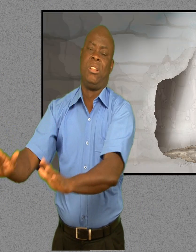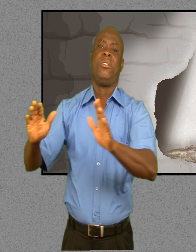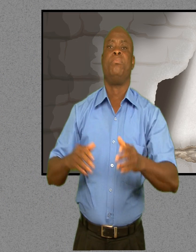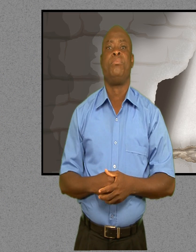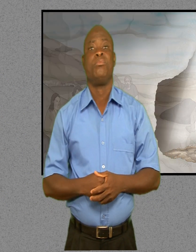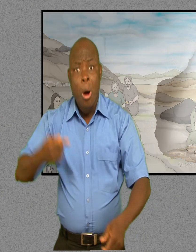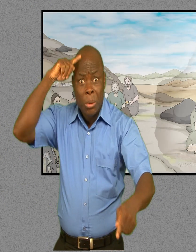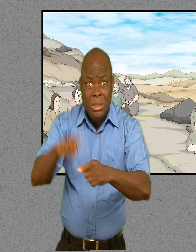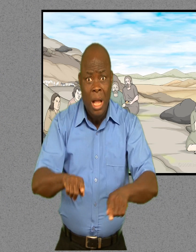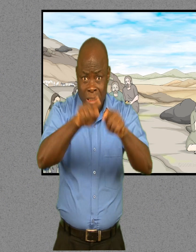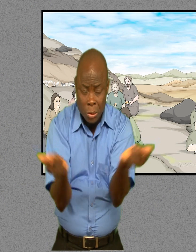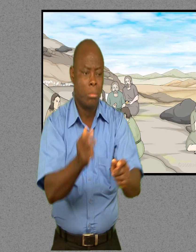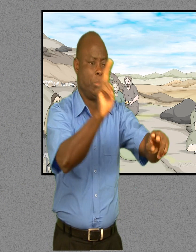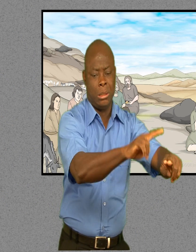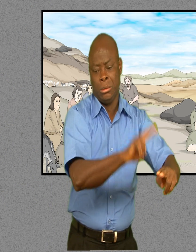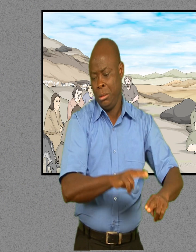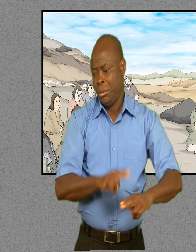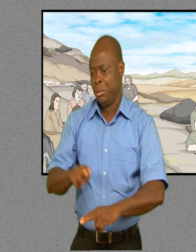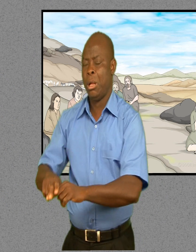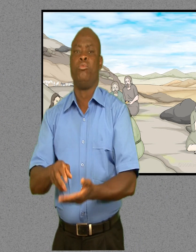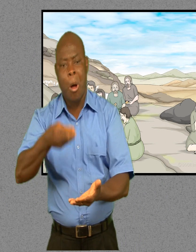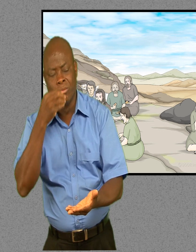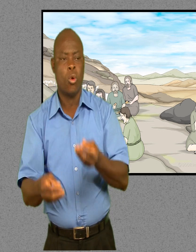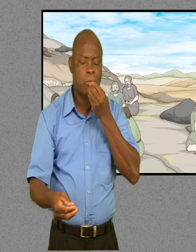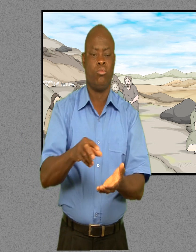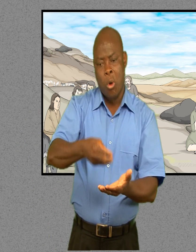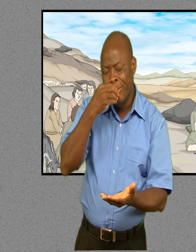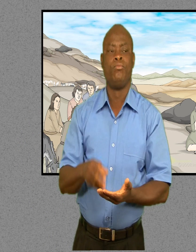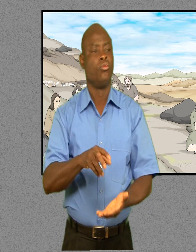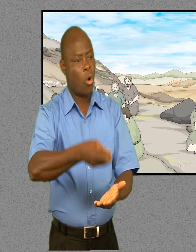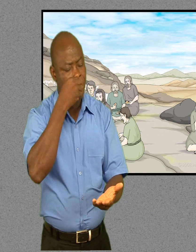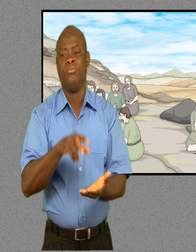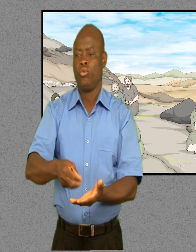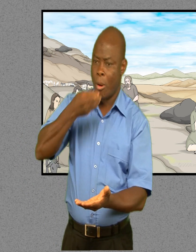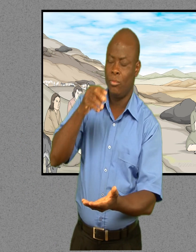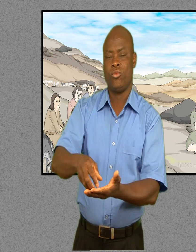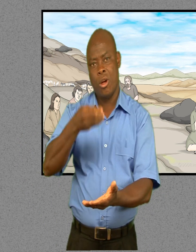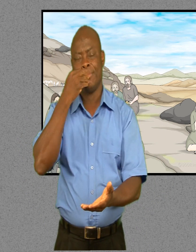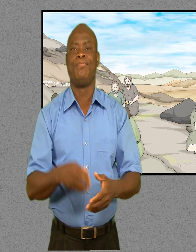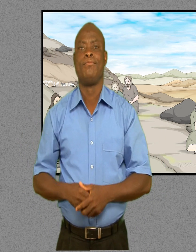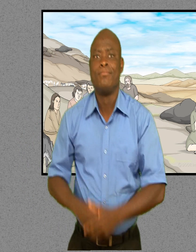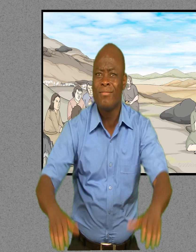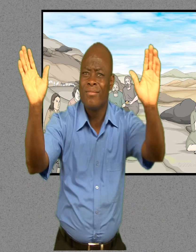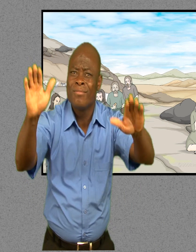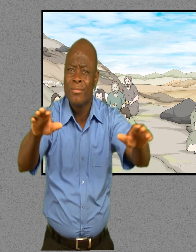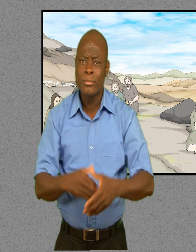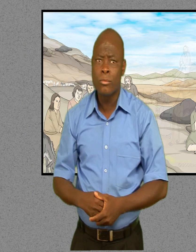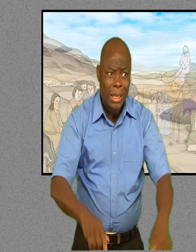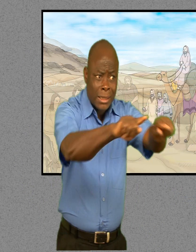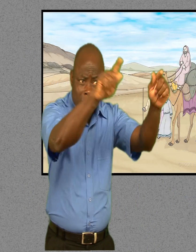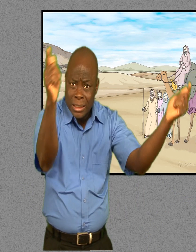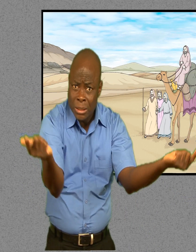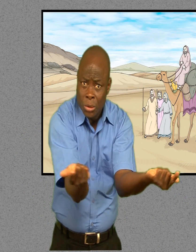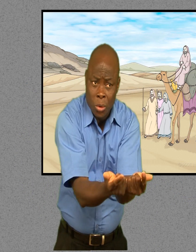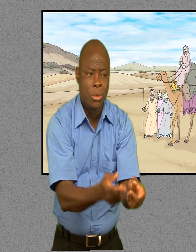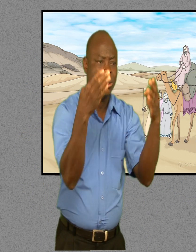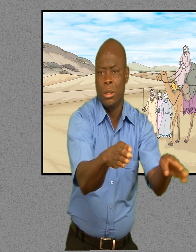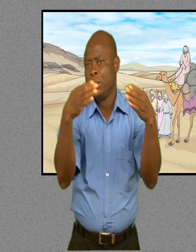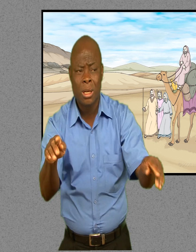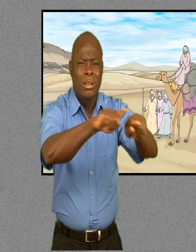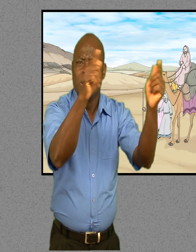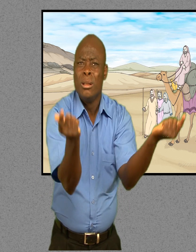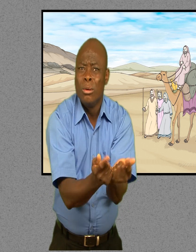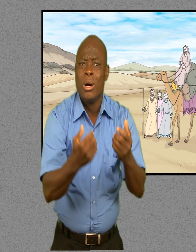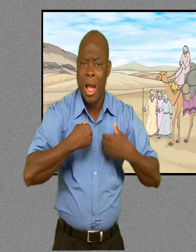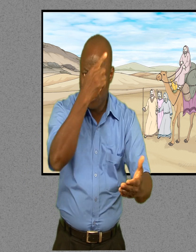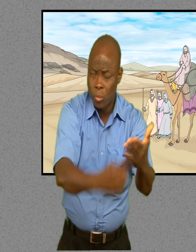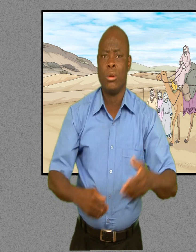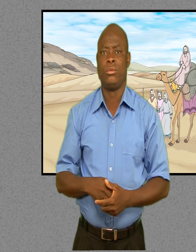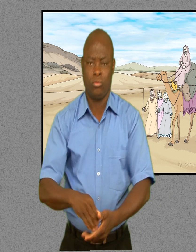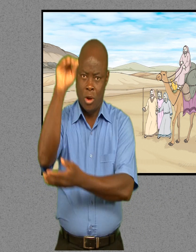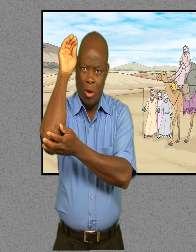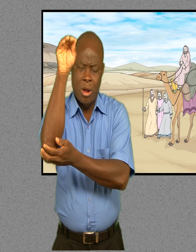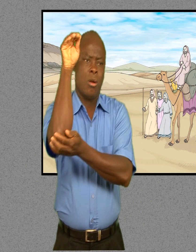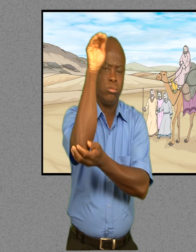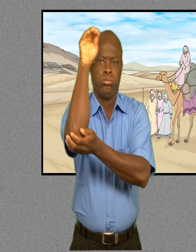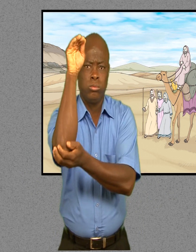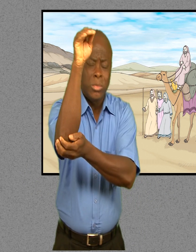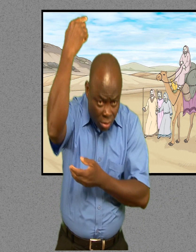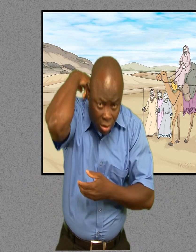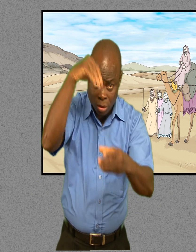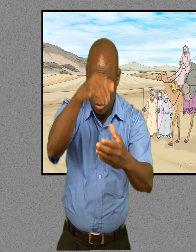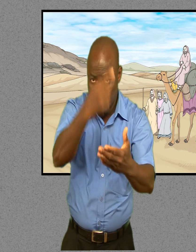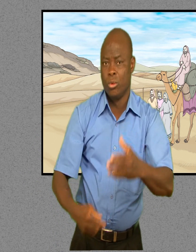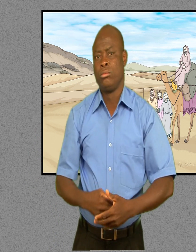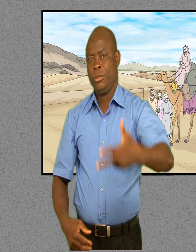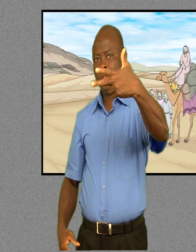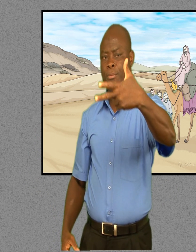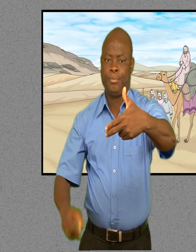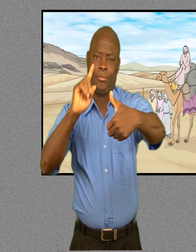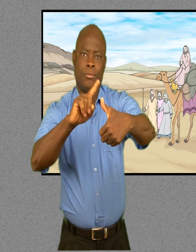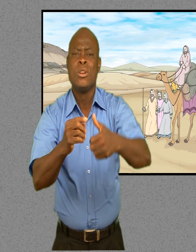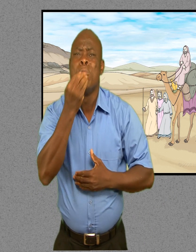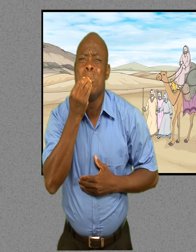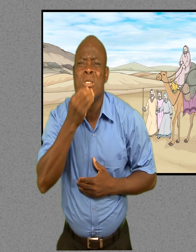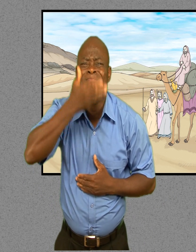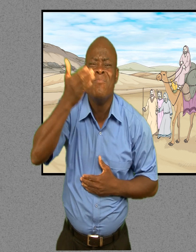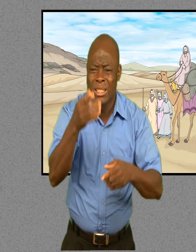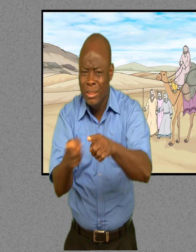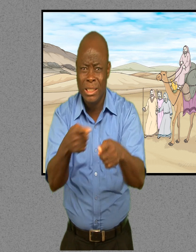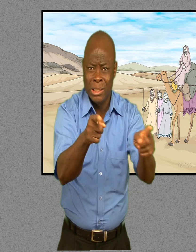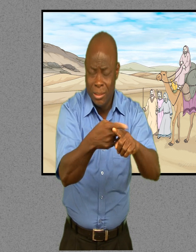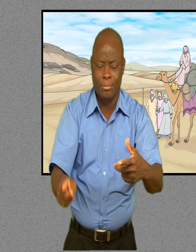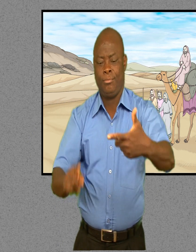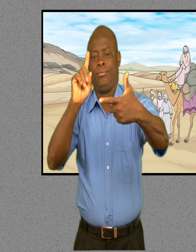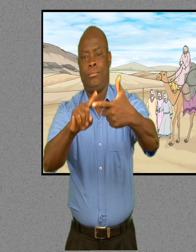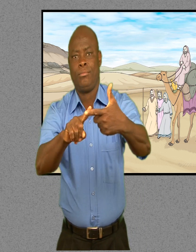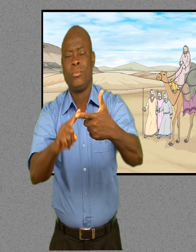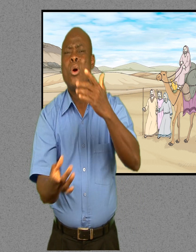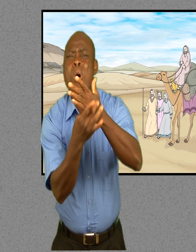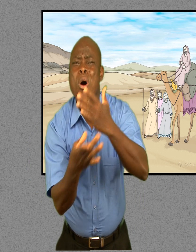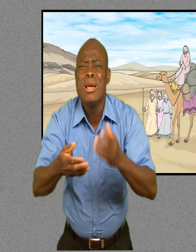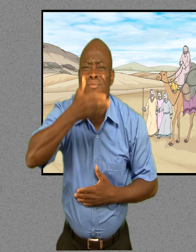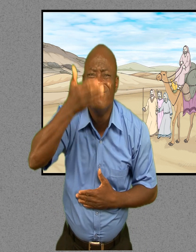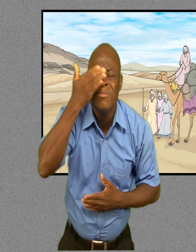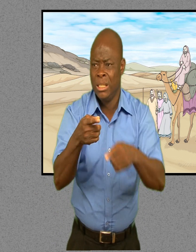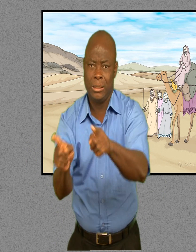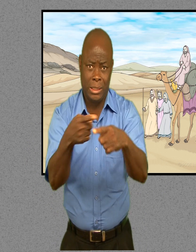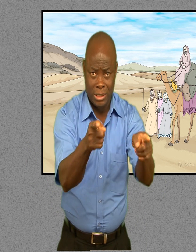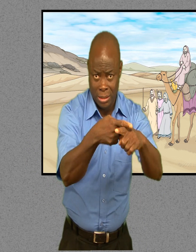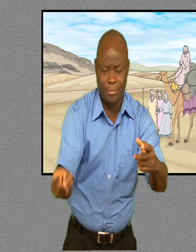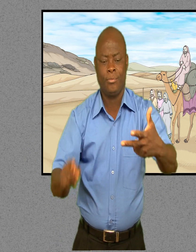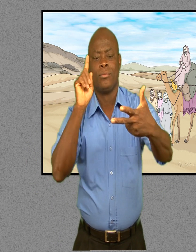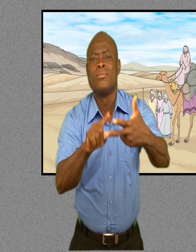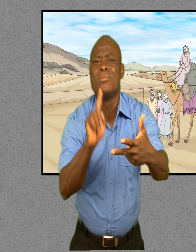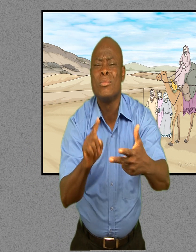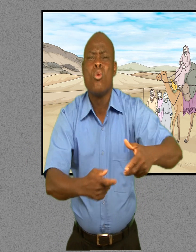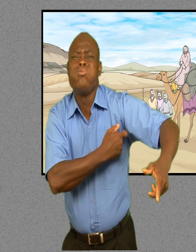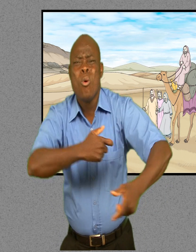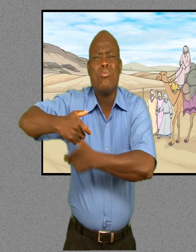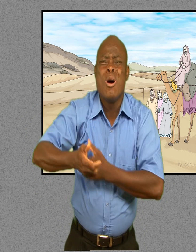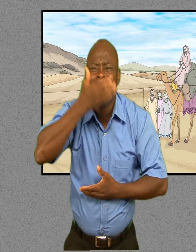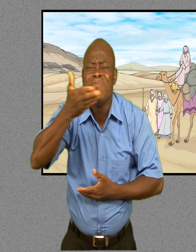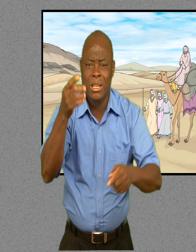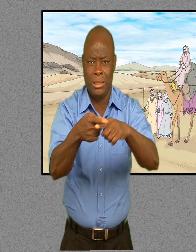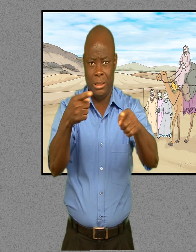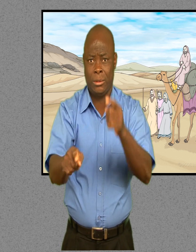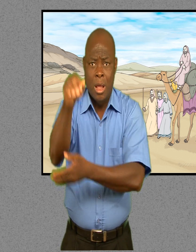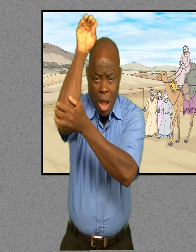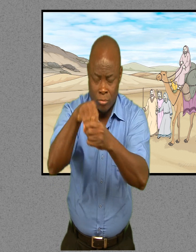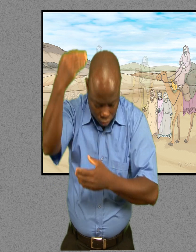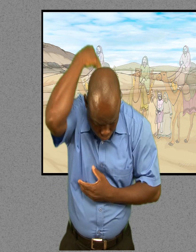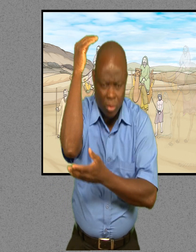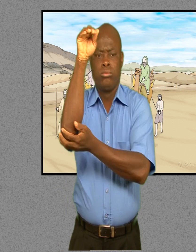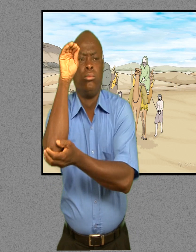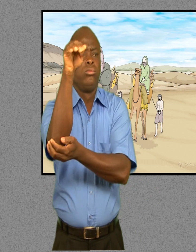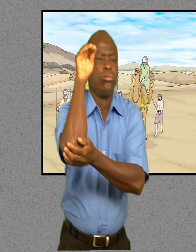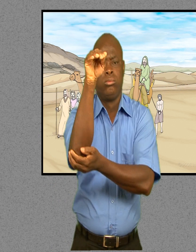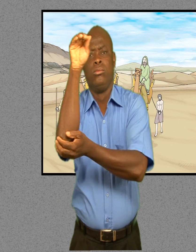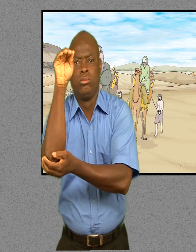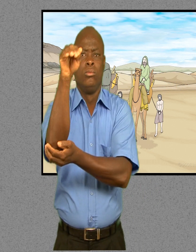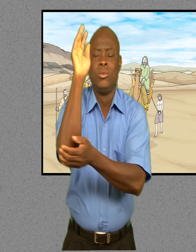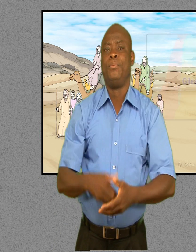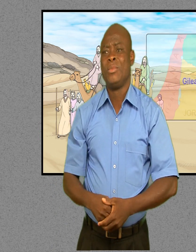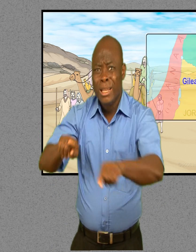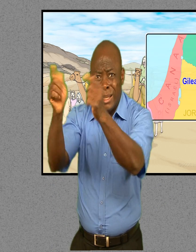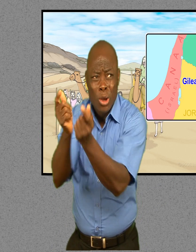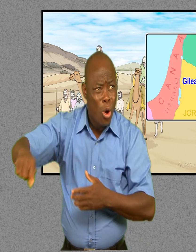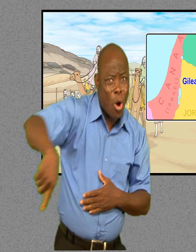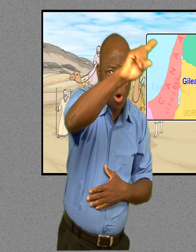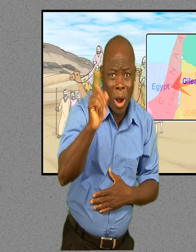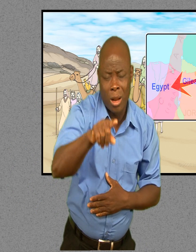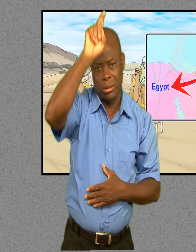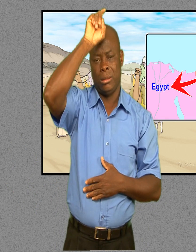And as they sat down to eat a meal, they looked up and saw a caravan of Ishmaelites coming from Gilead.